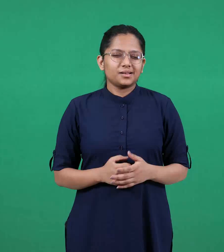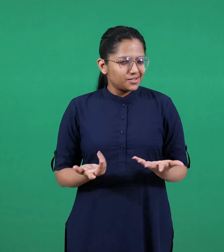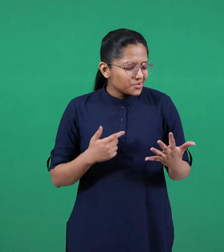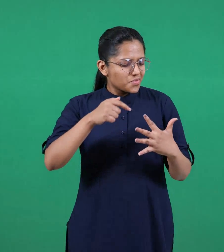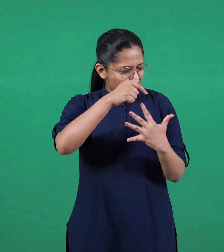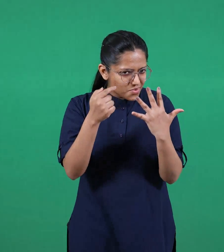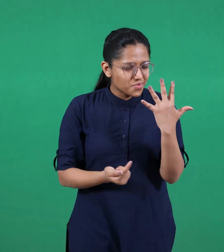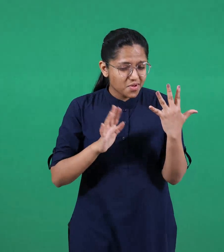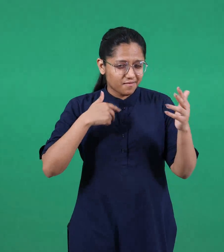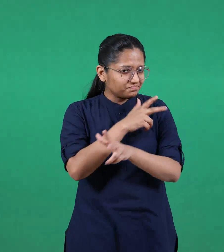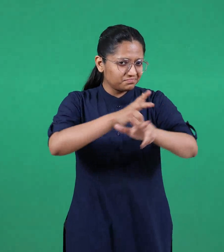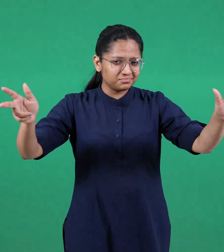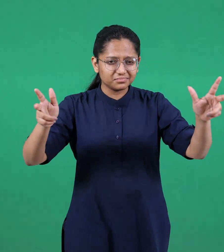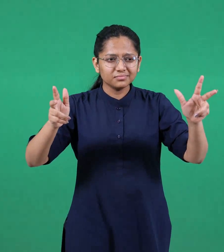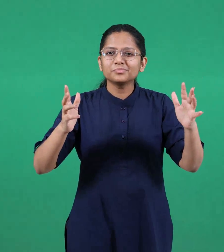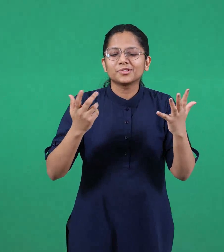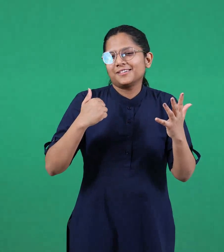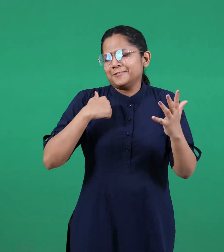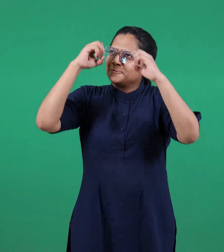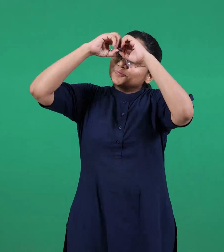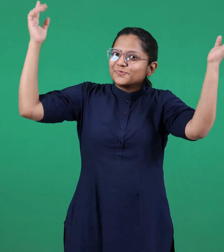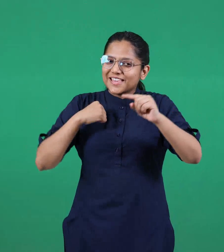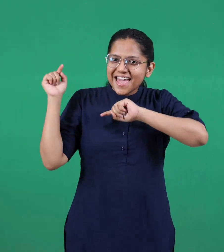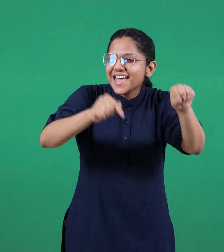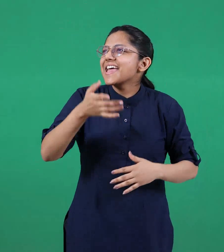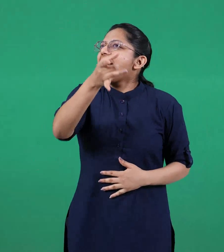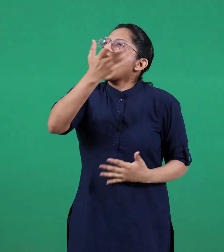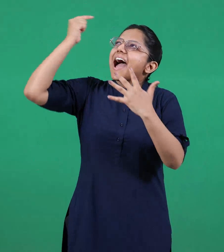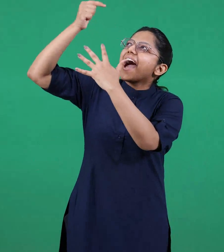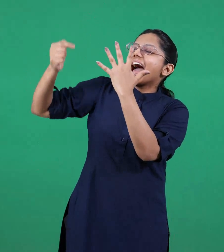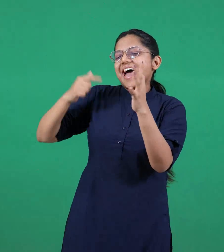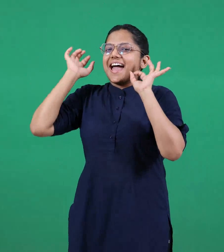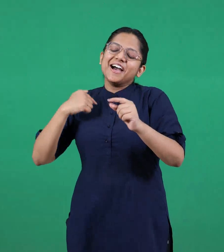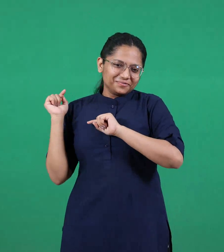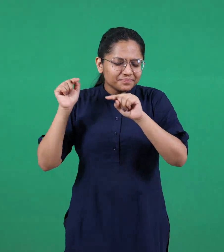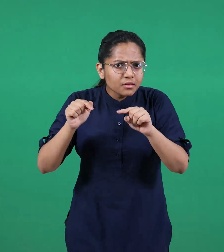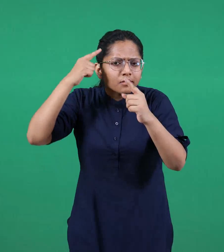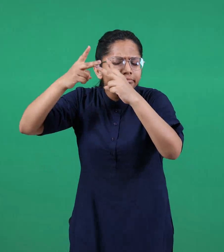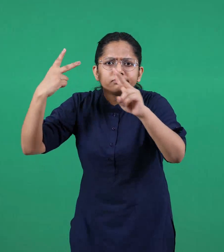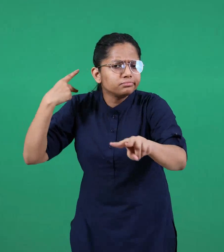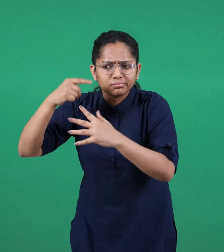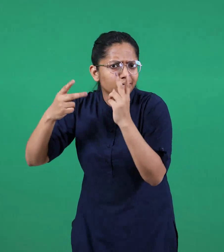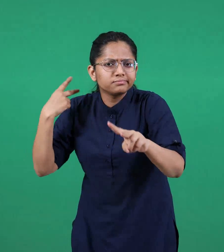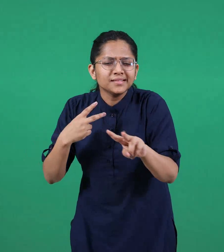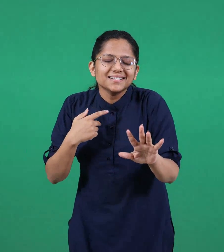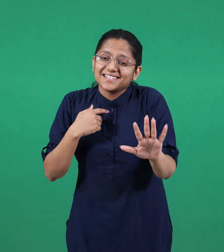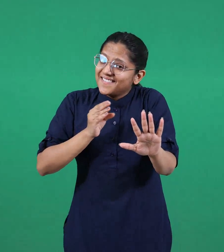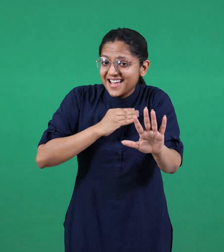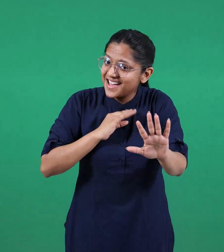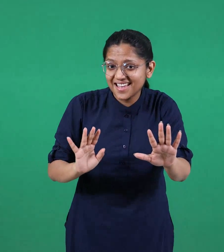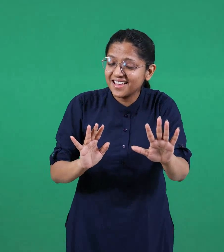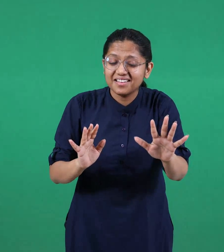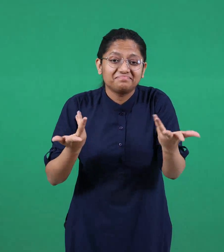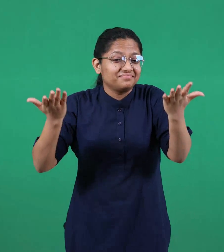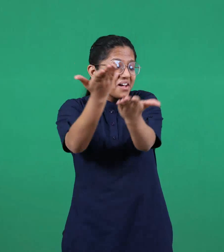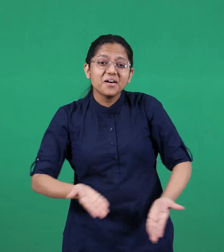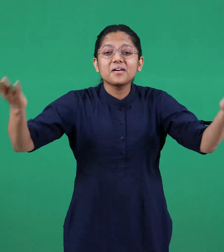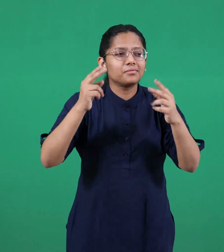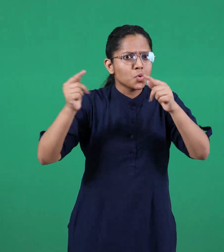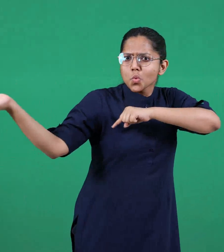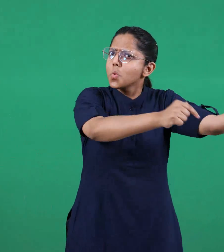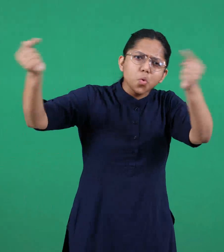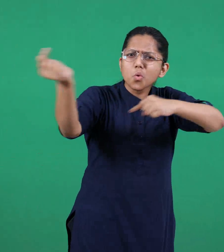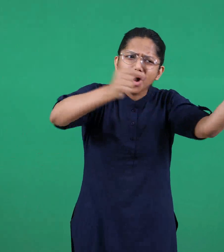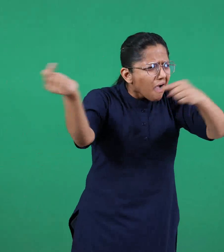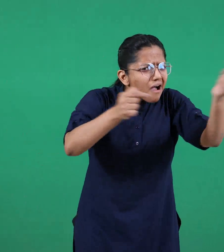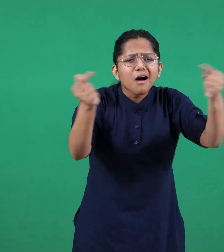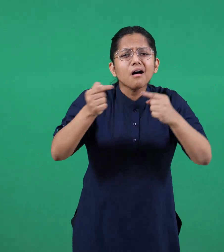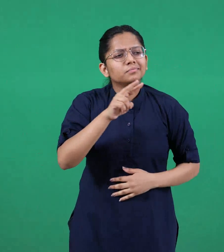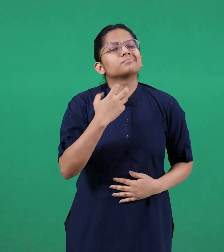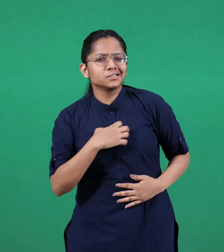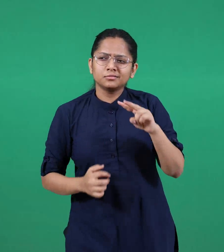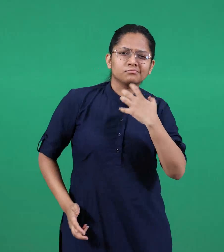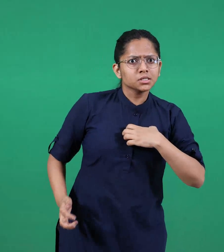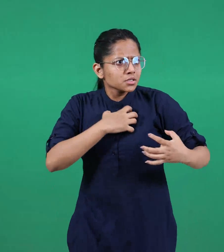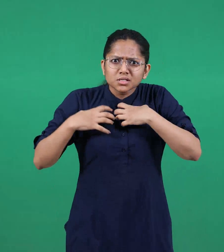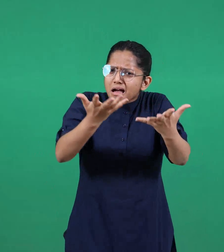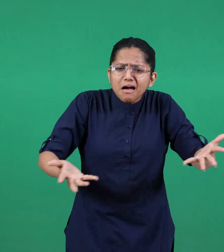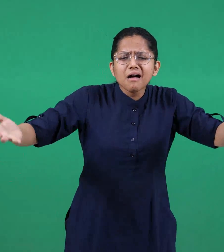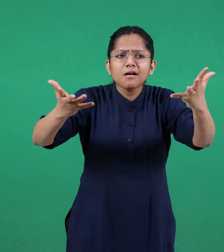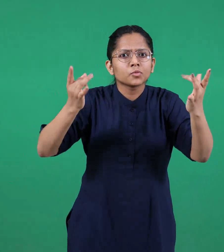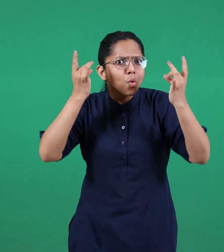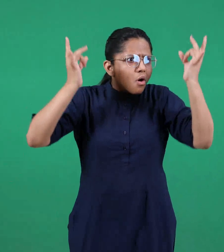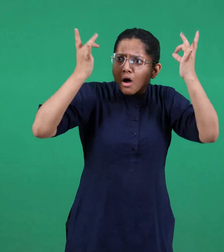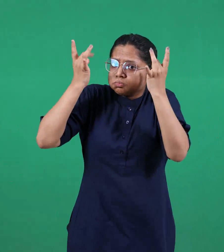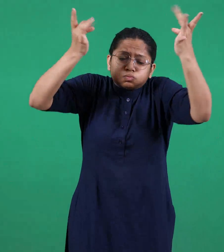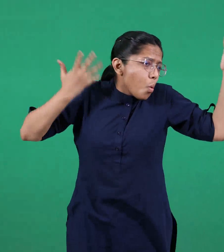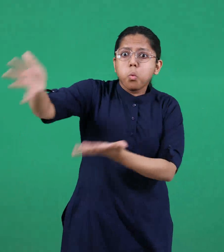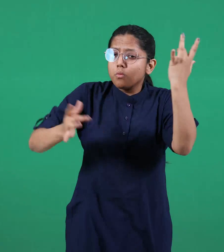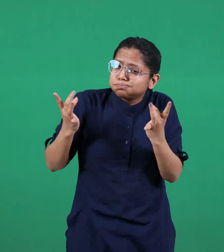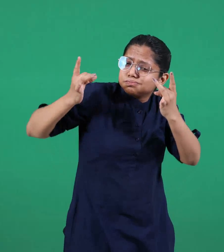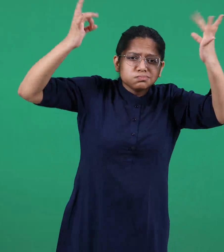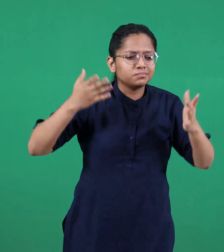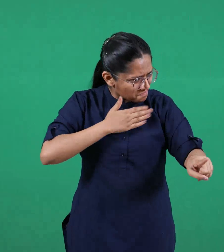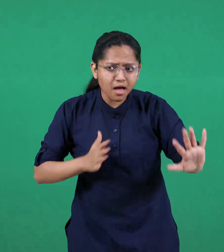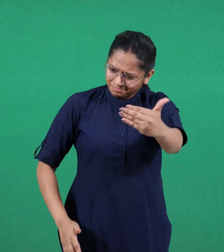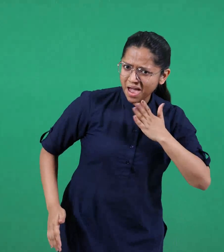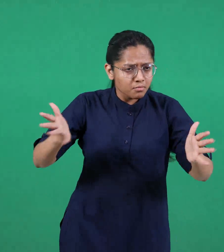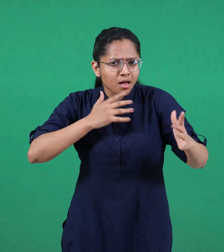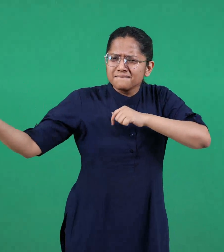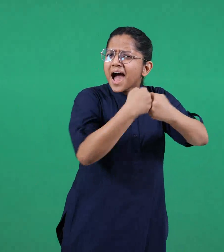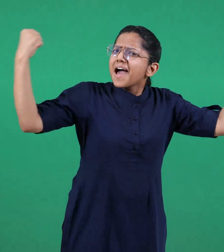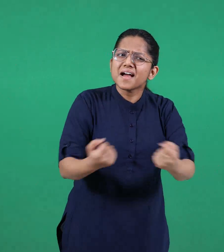For I am afraid that when I come, I may not find you as I wish, and you may not find me as you wish.